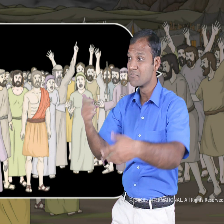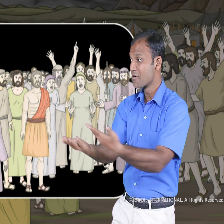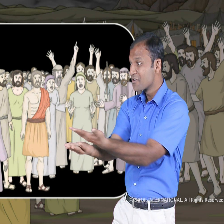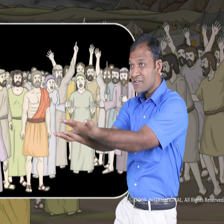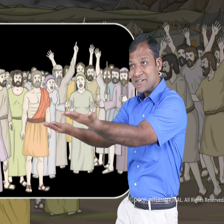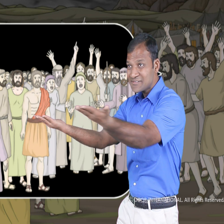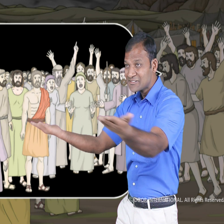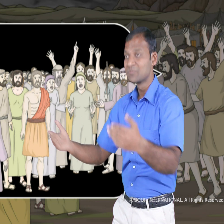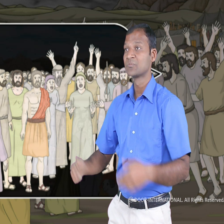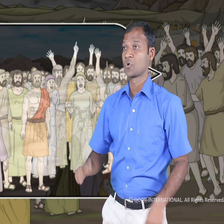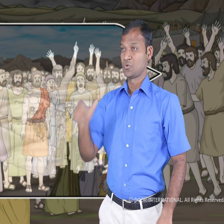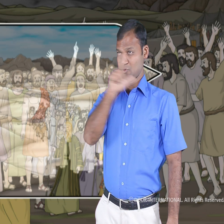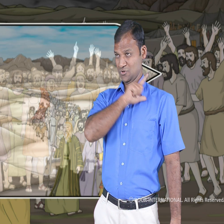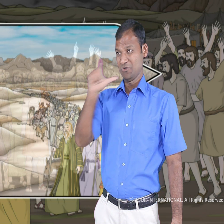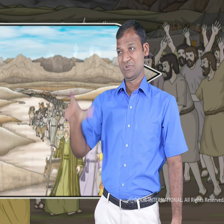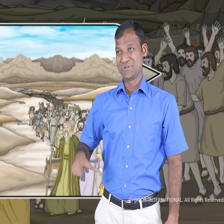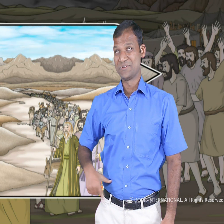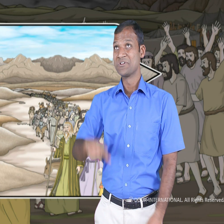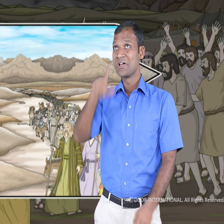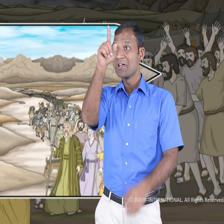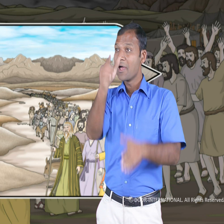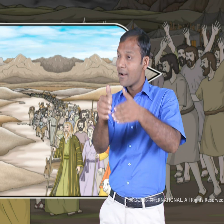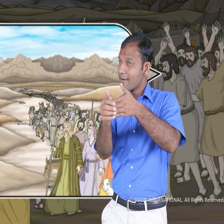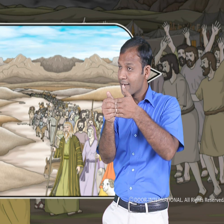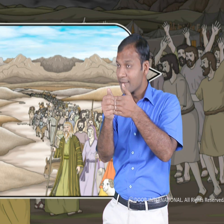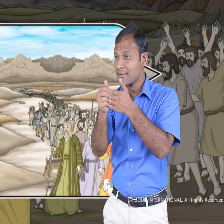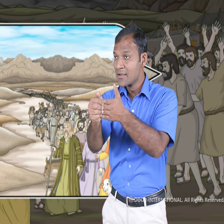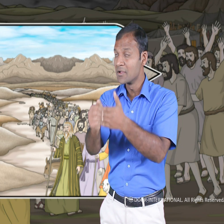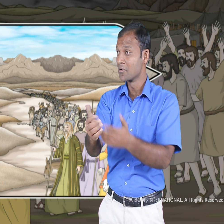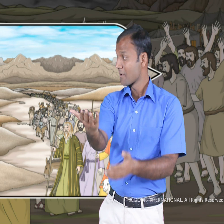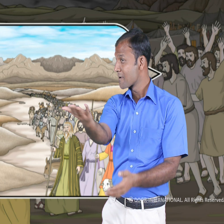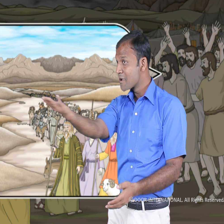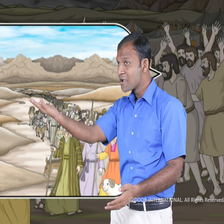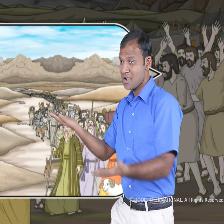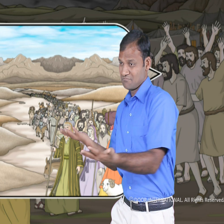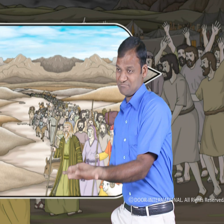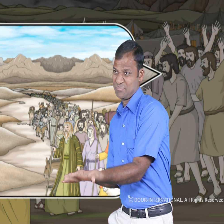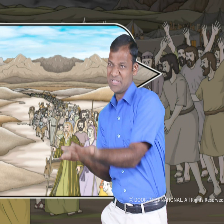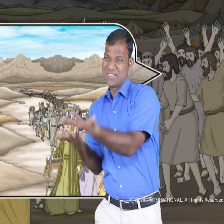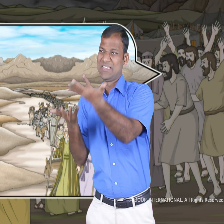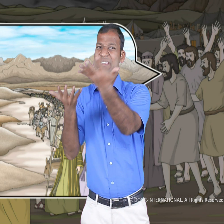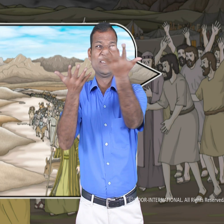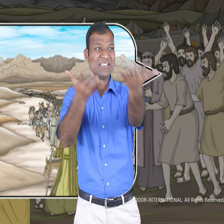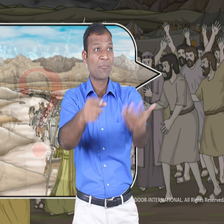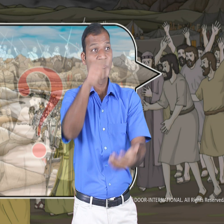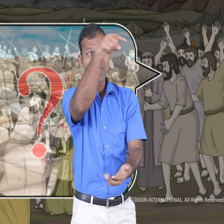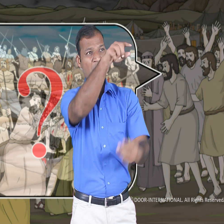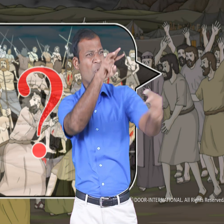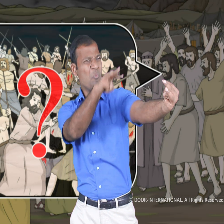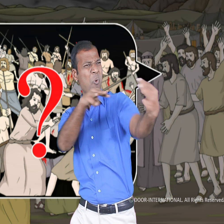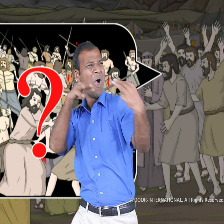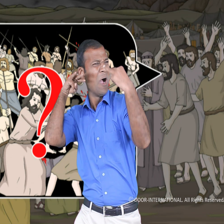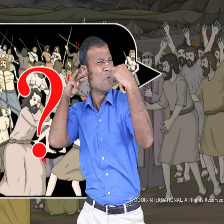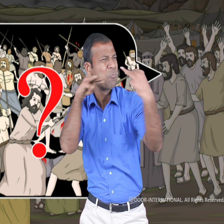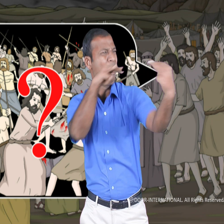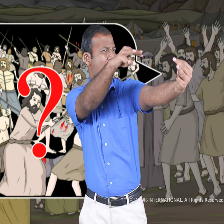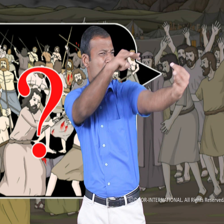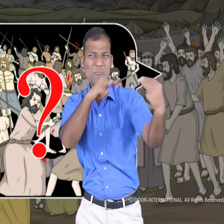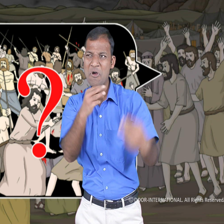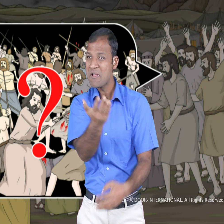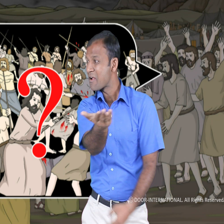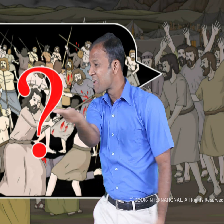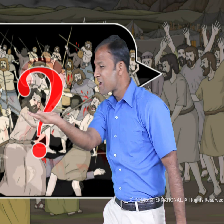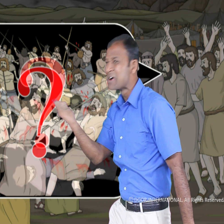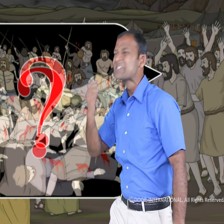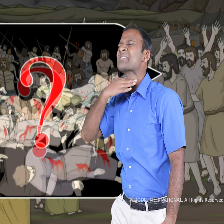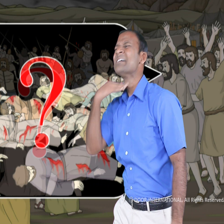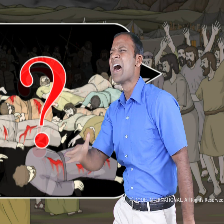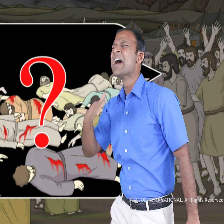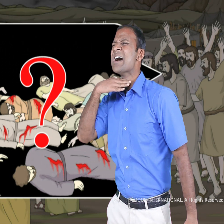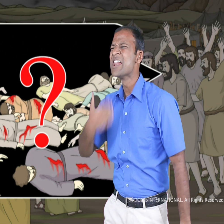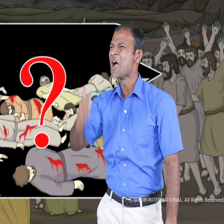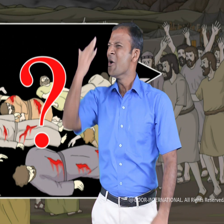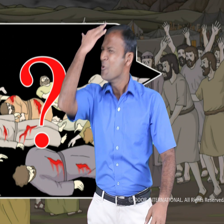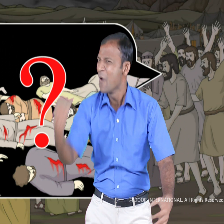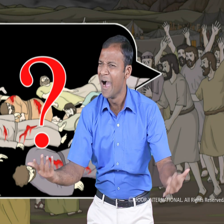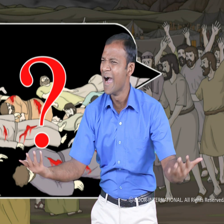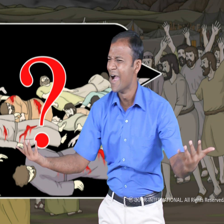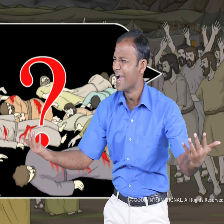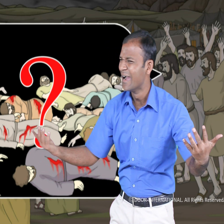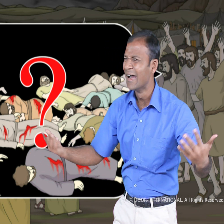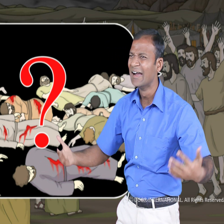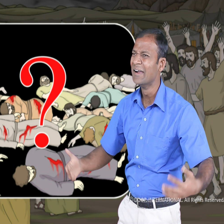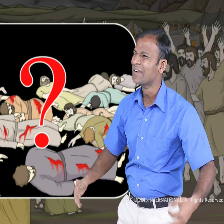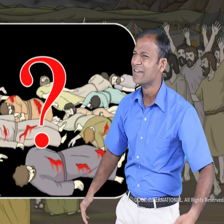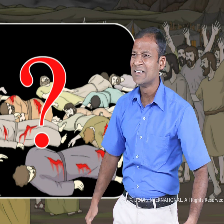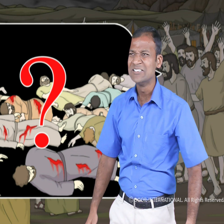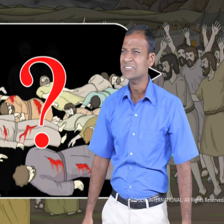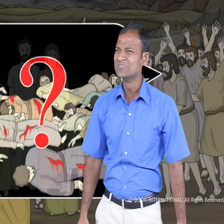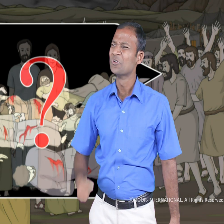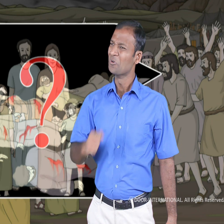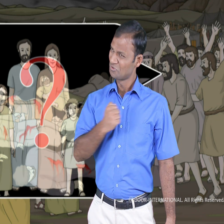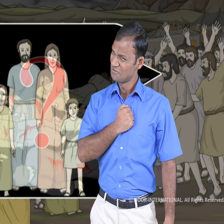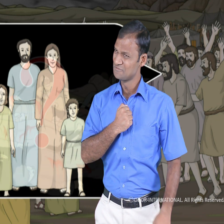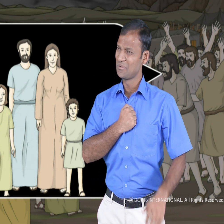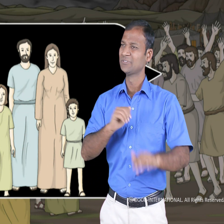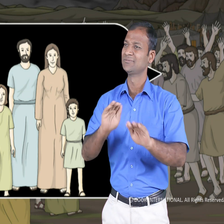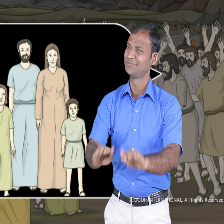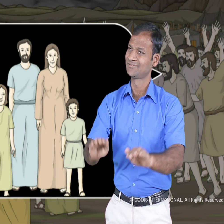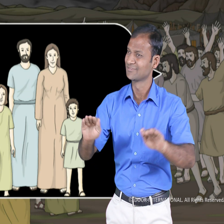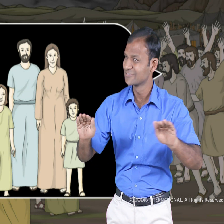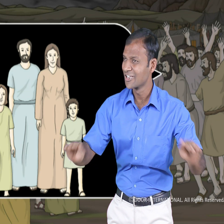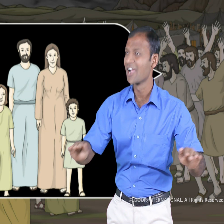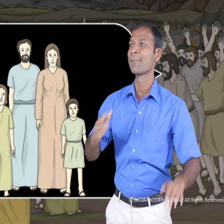Why is the LORD bringing us into this land to fall by the sword?